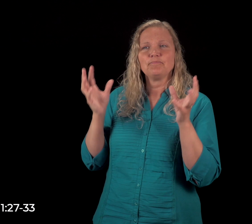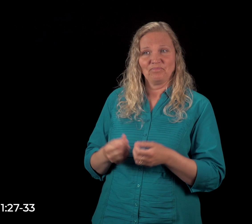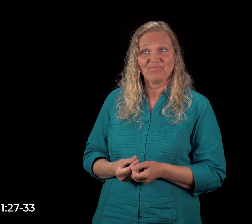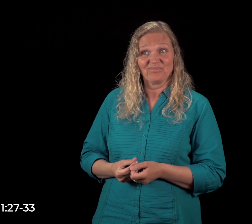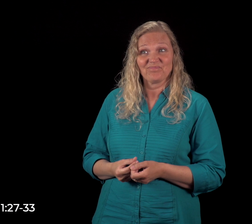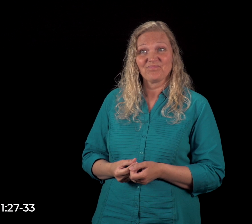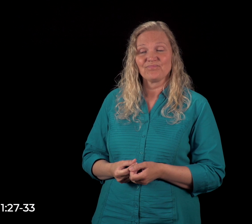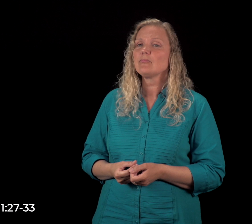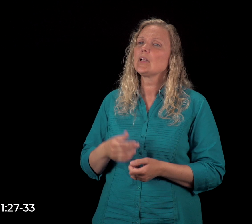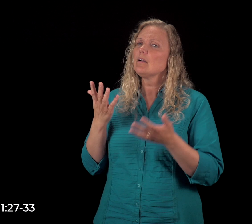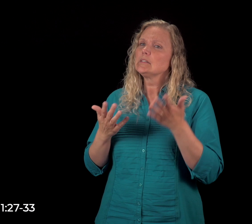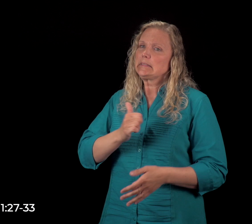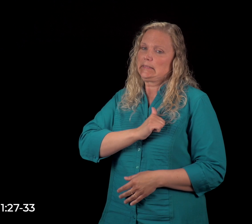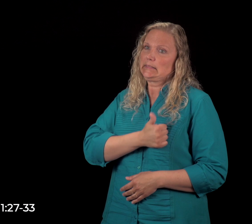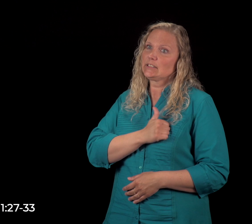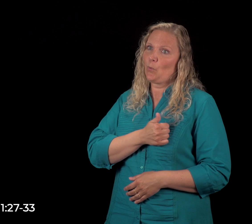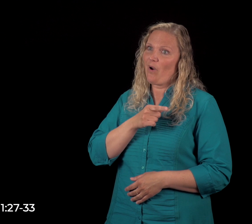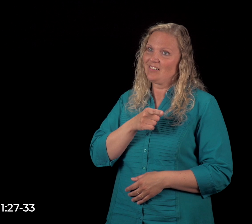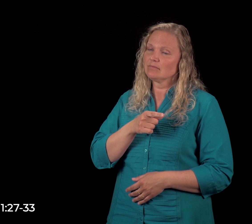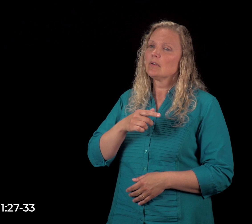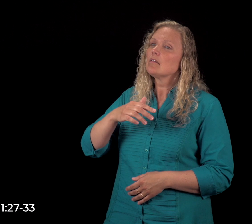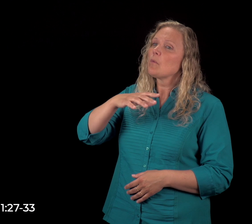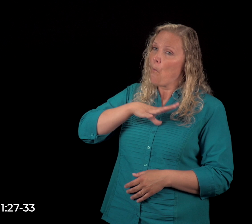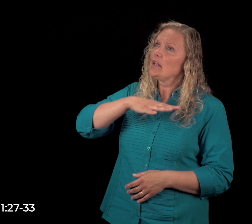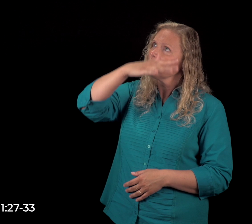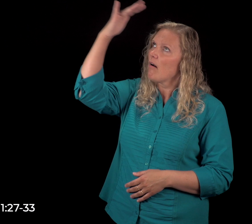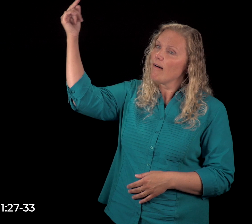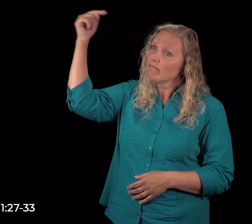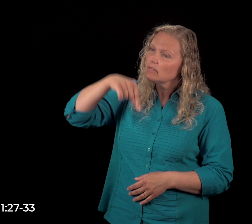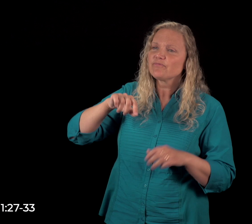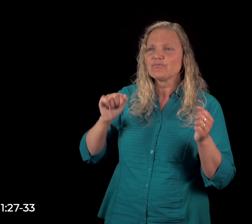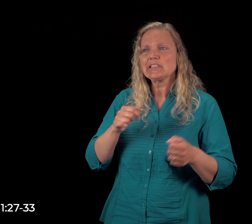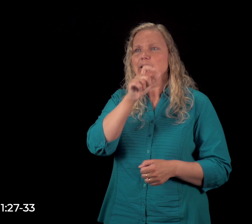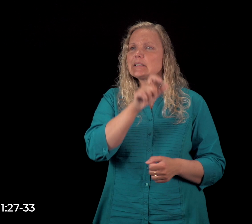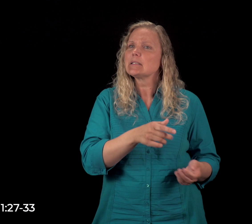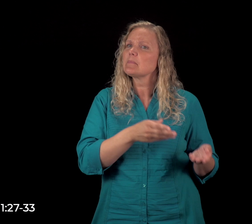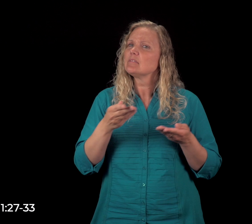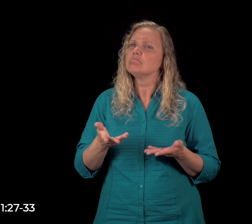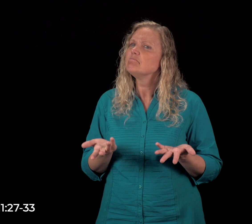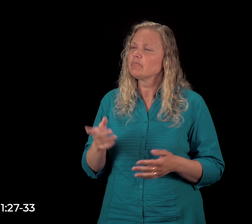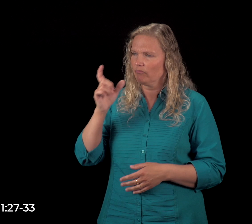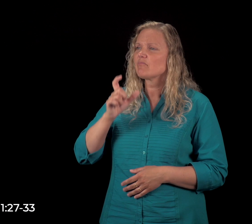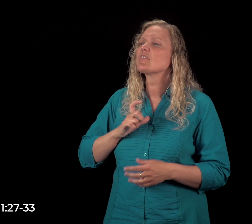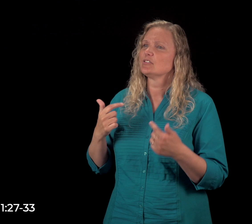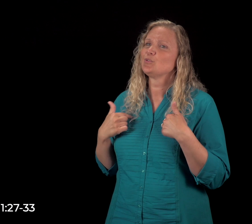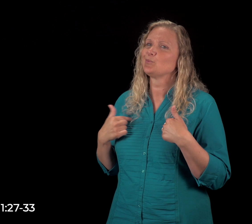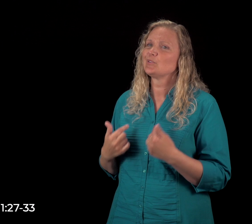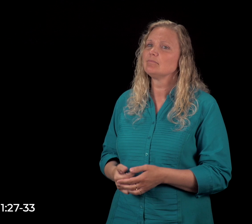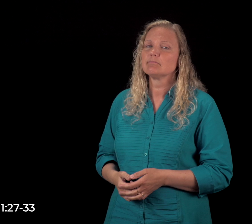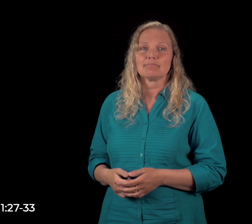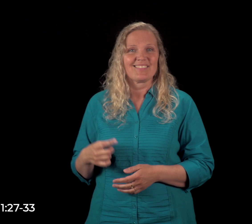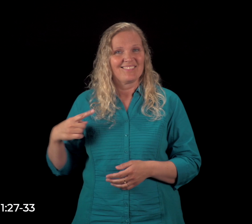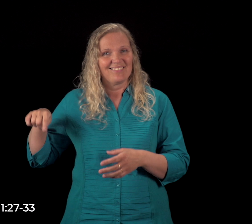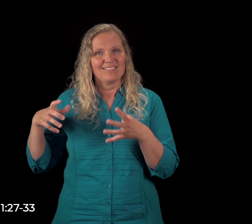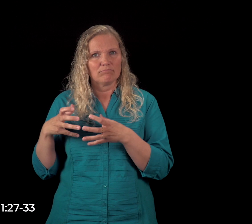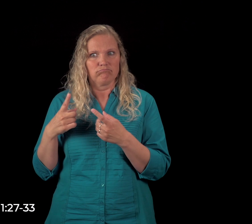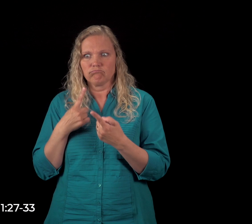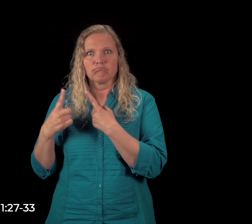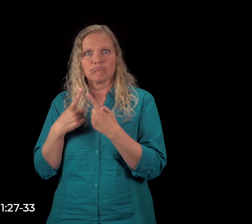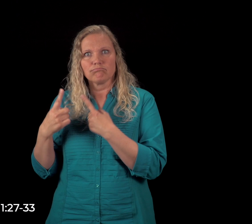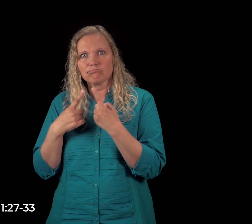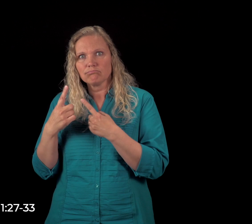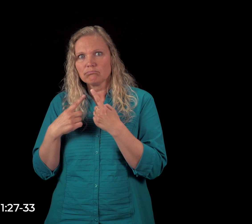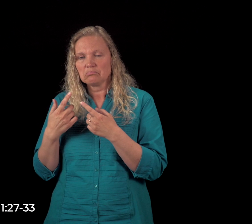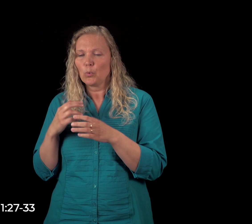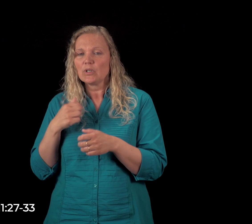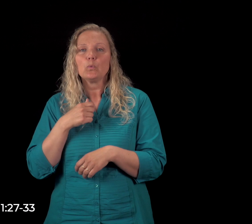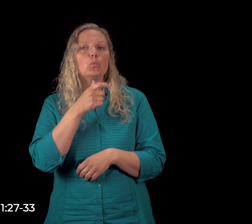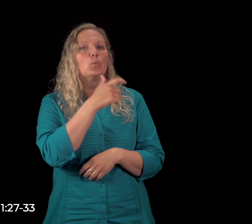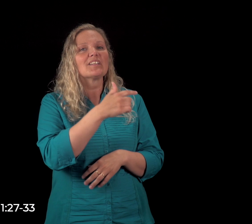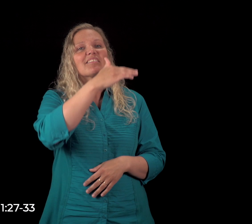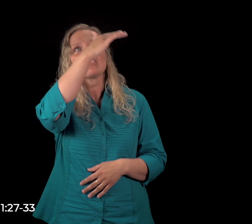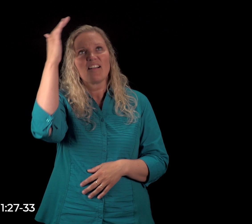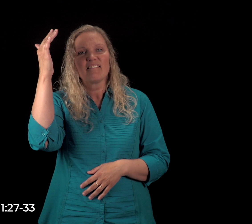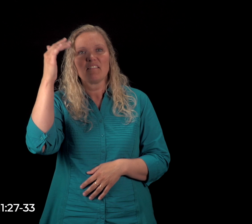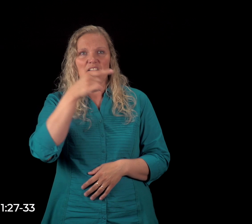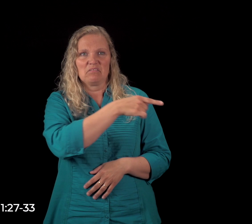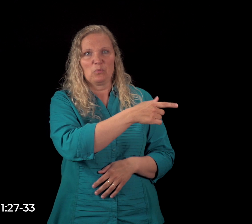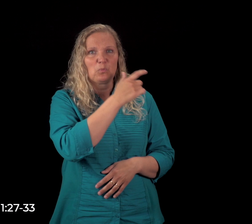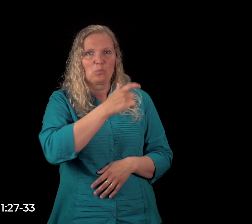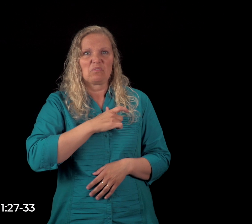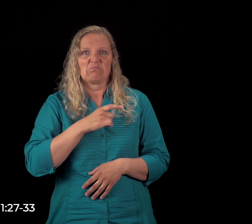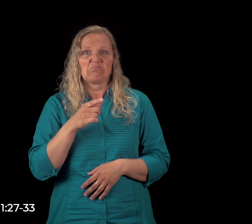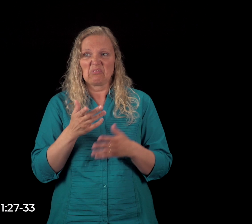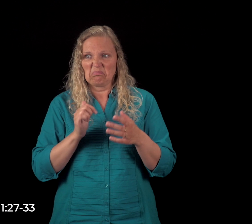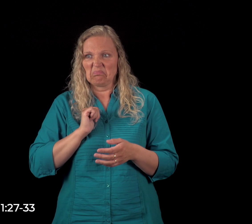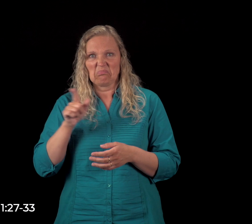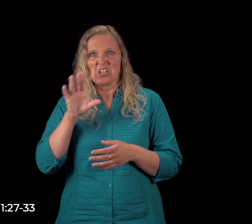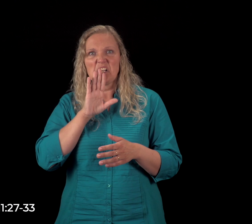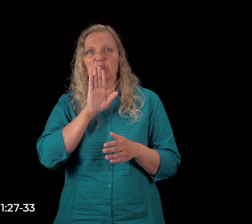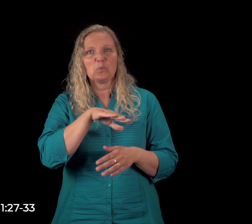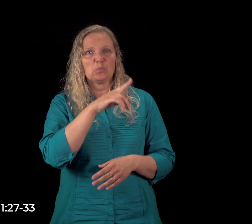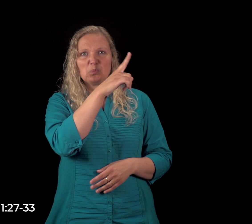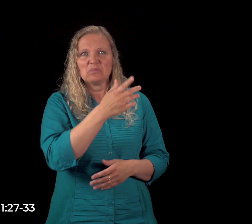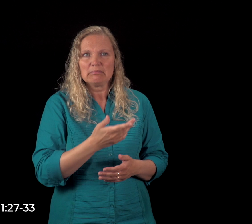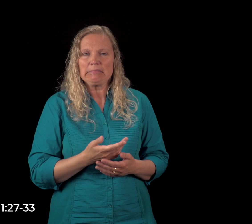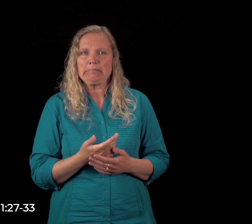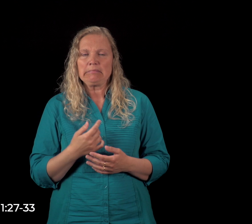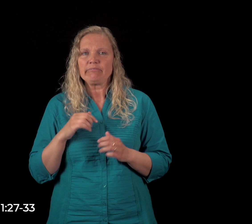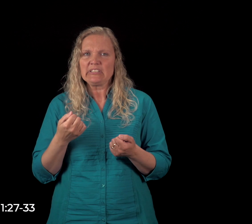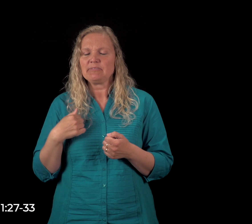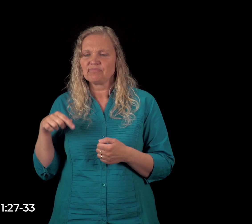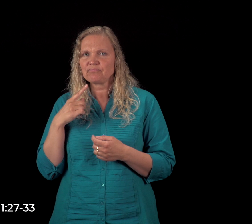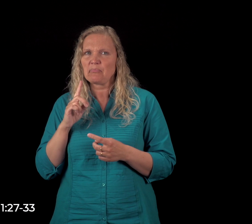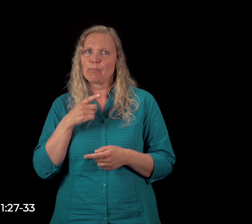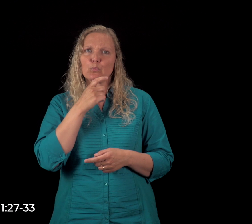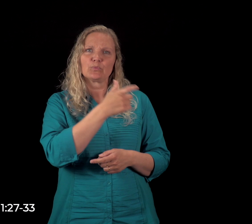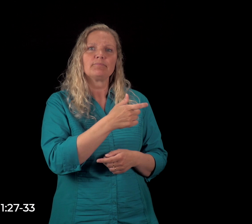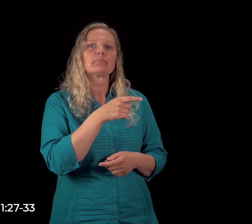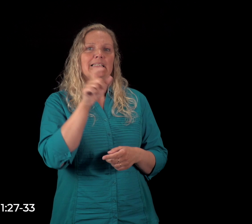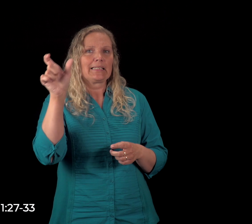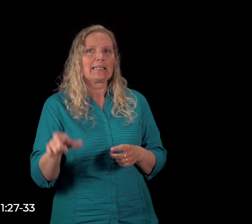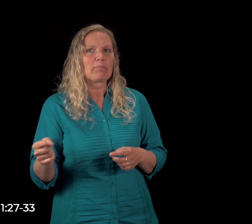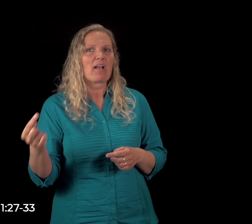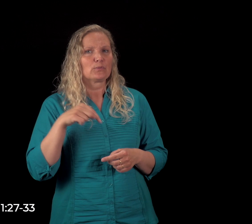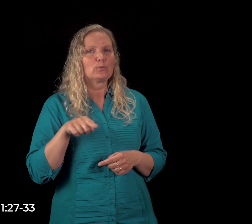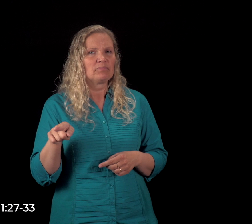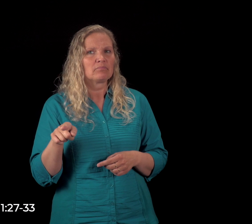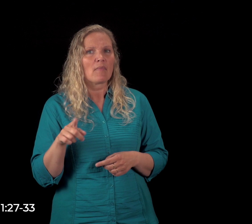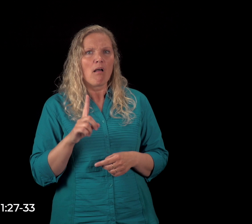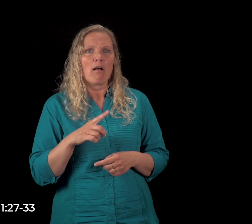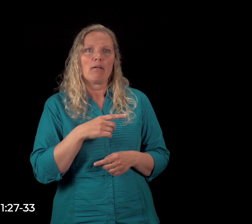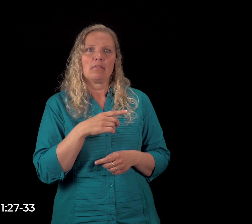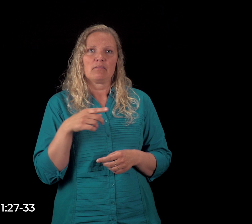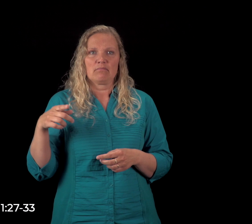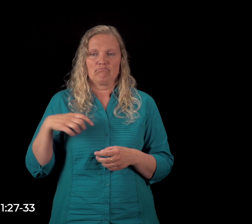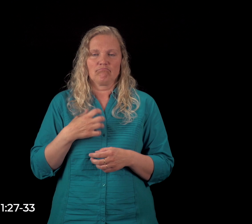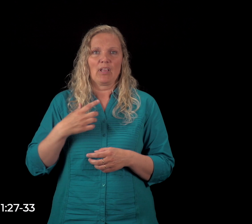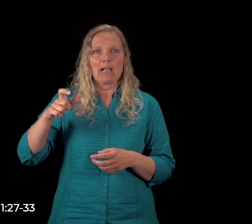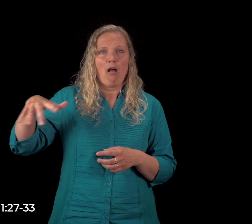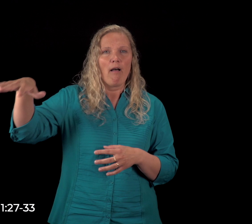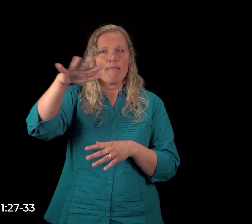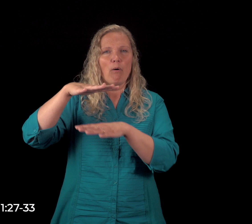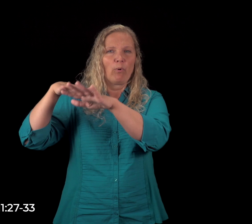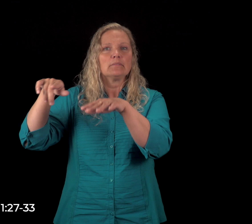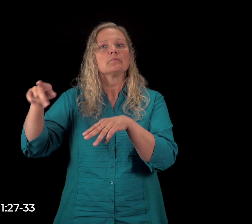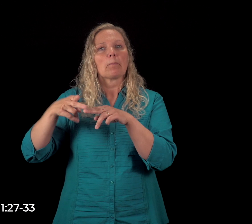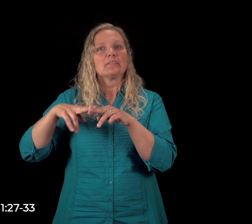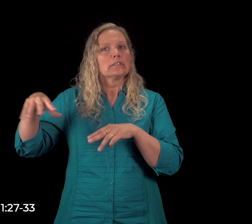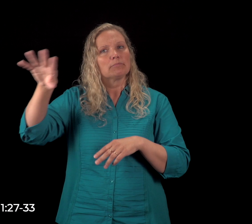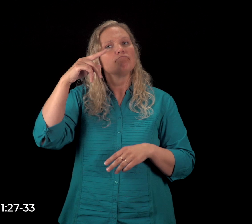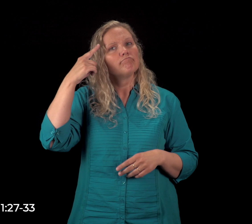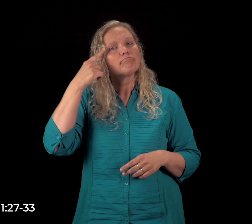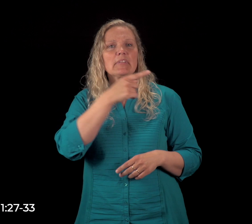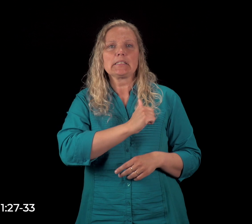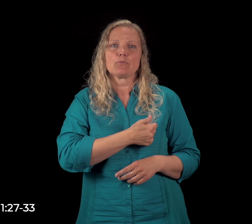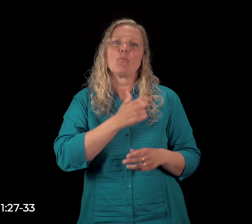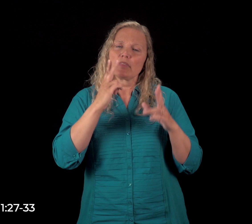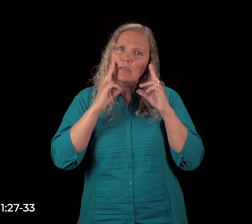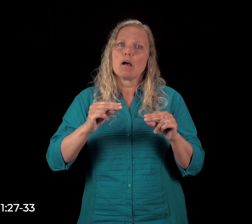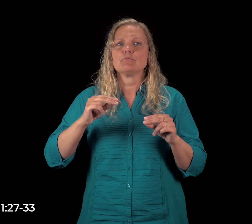Answer Me!” They deliberated among themselves what they should answer: “If we say, ‘From heaven,’ He will ask, ‘Why then did you not believe him?’ But if we say, ‘From men’...”